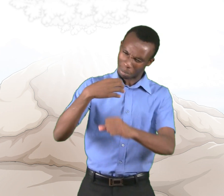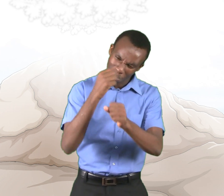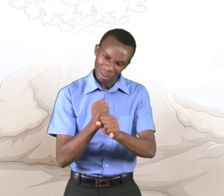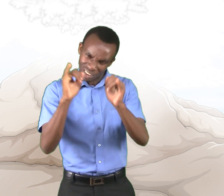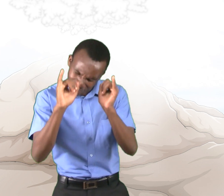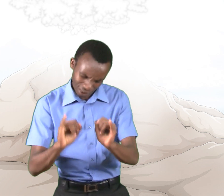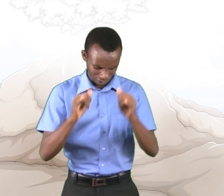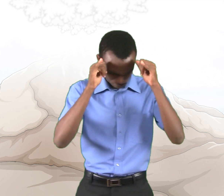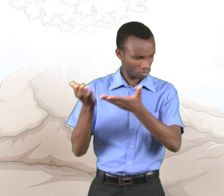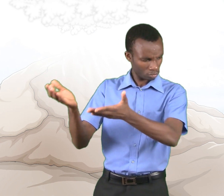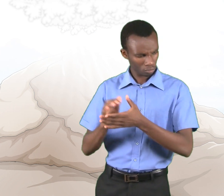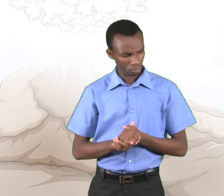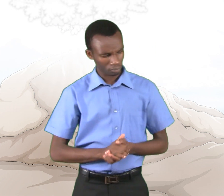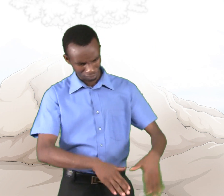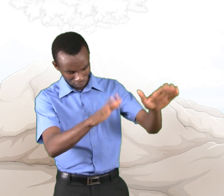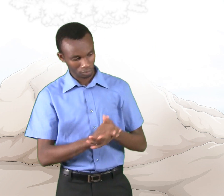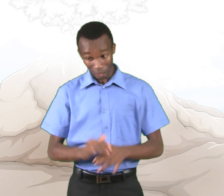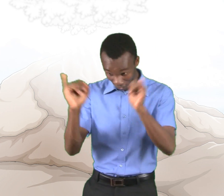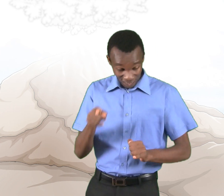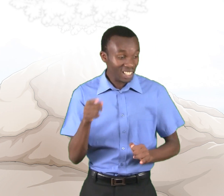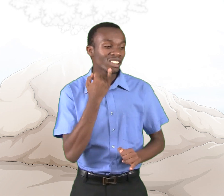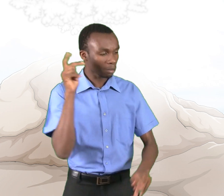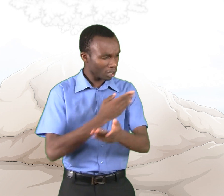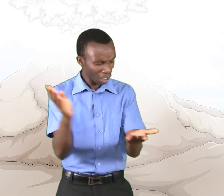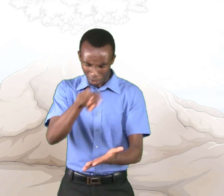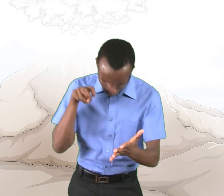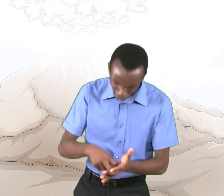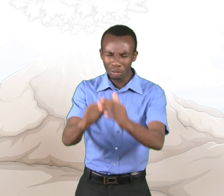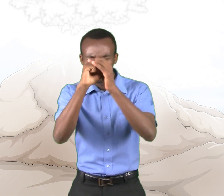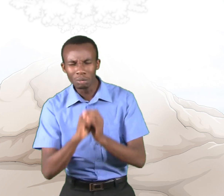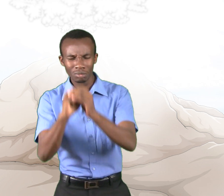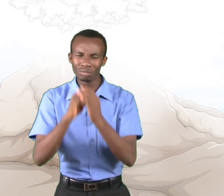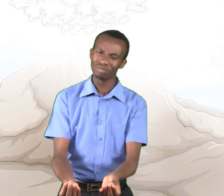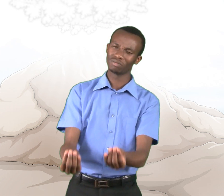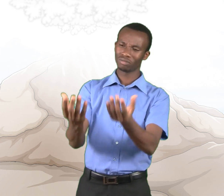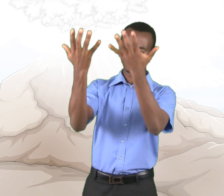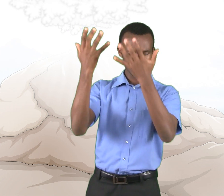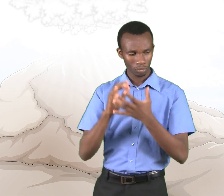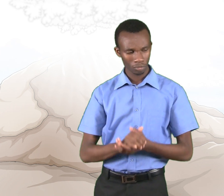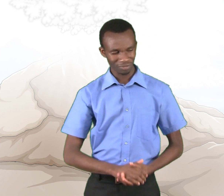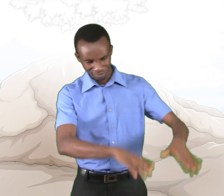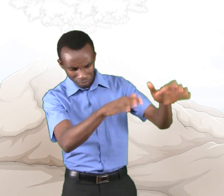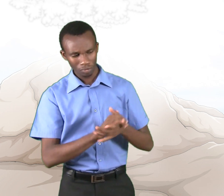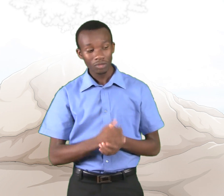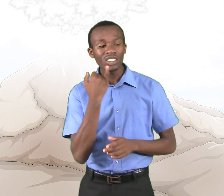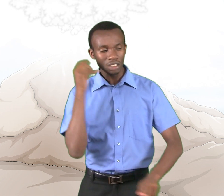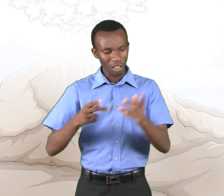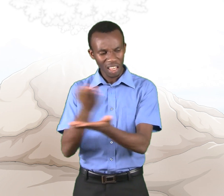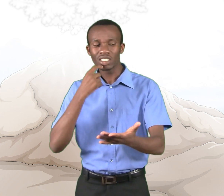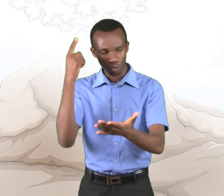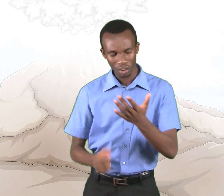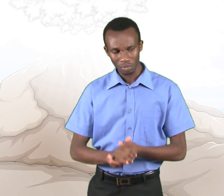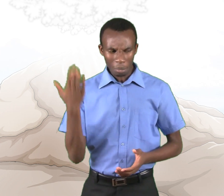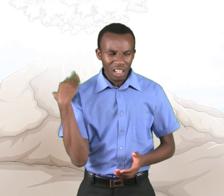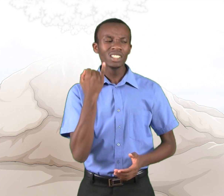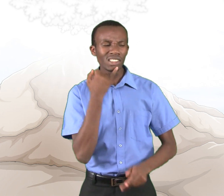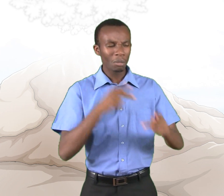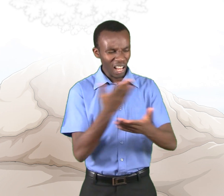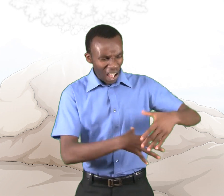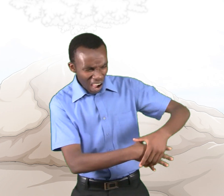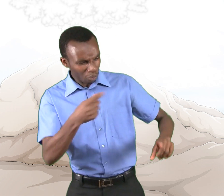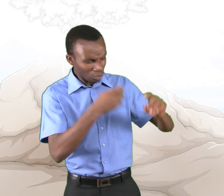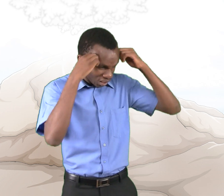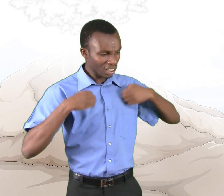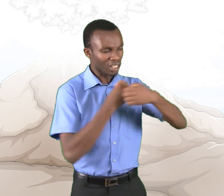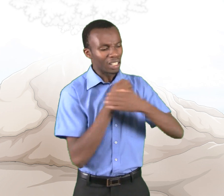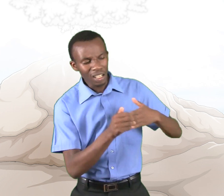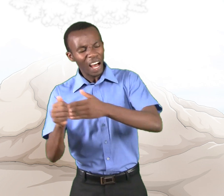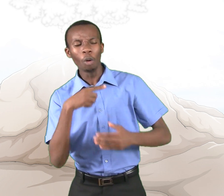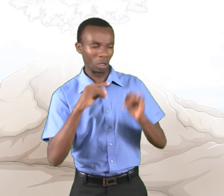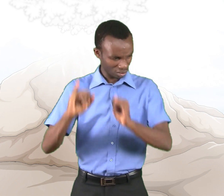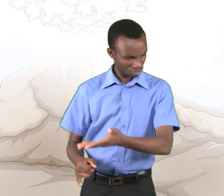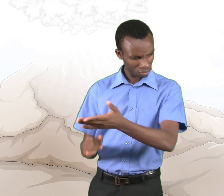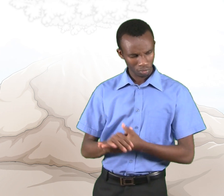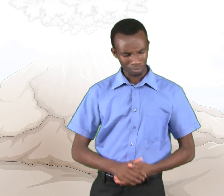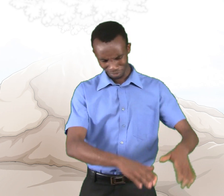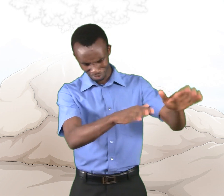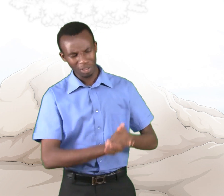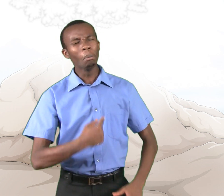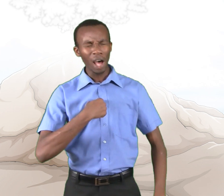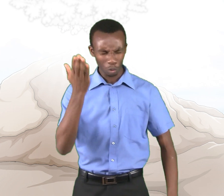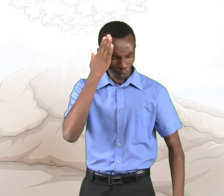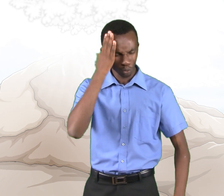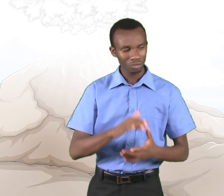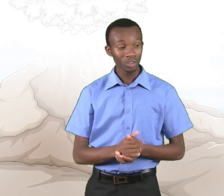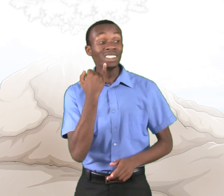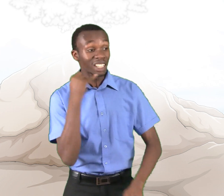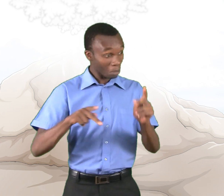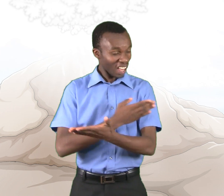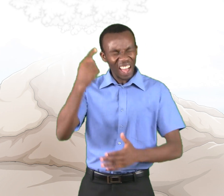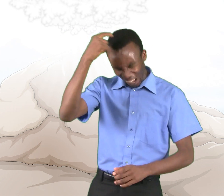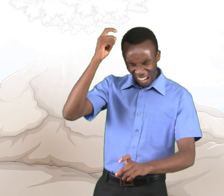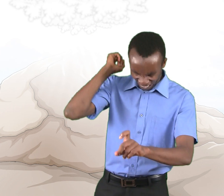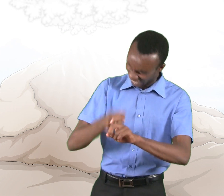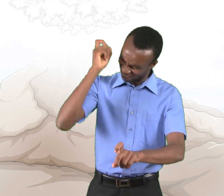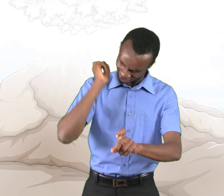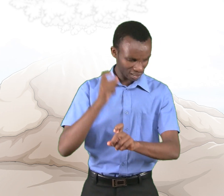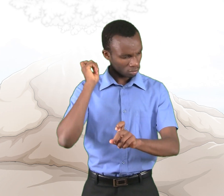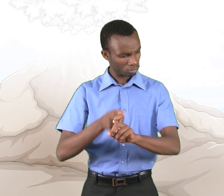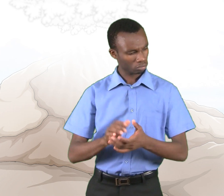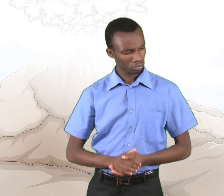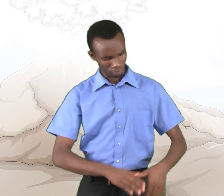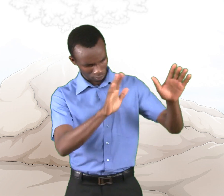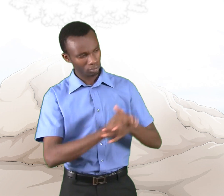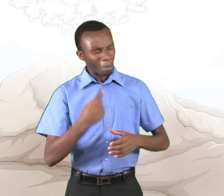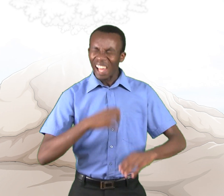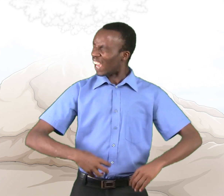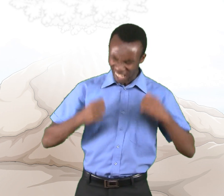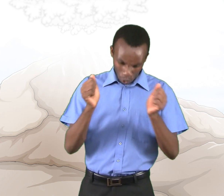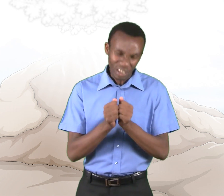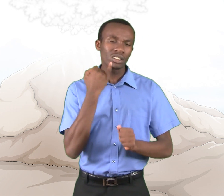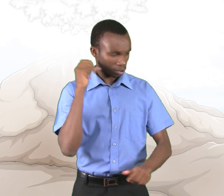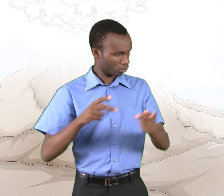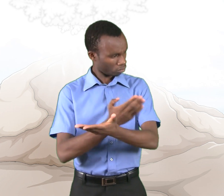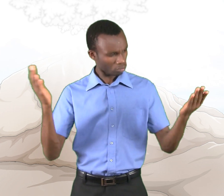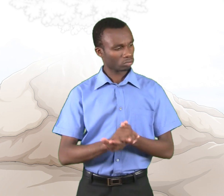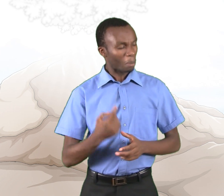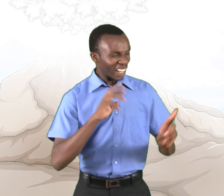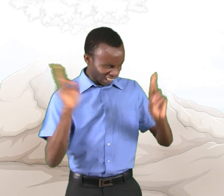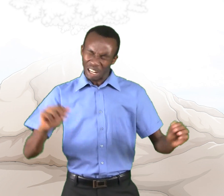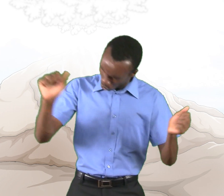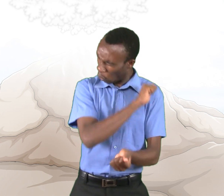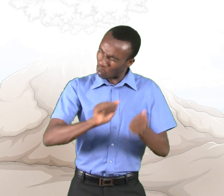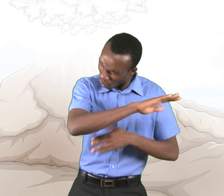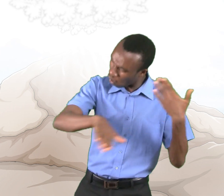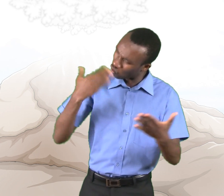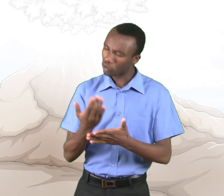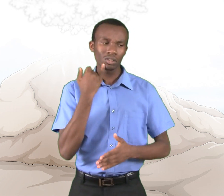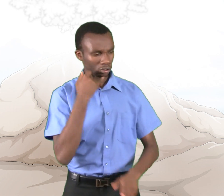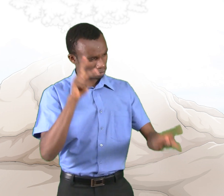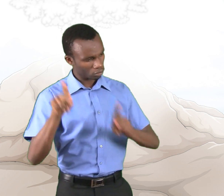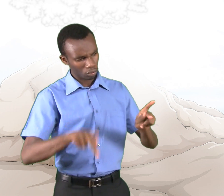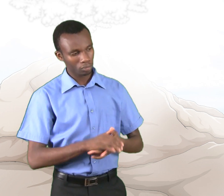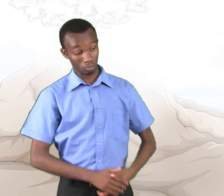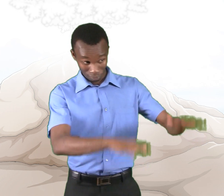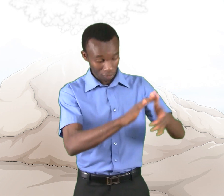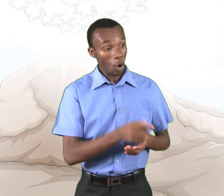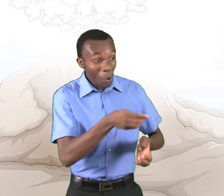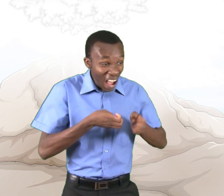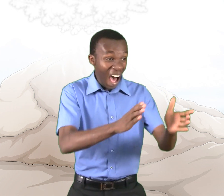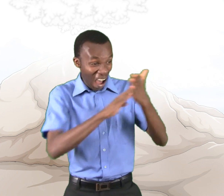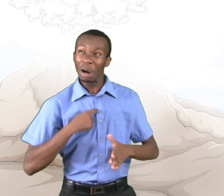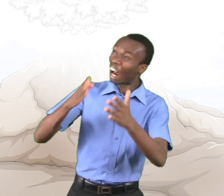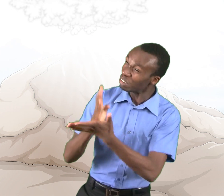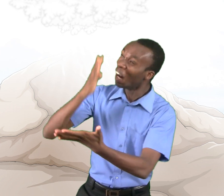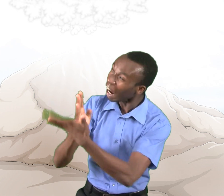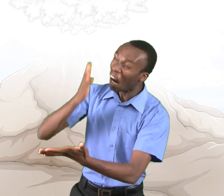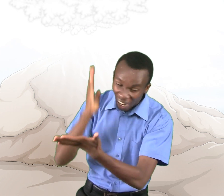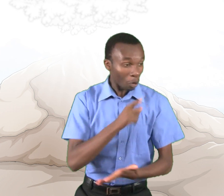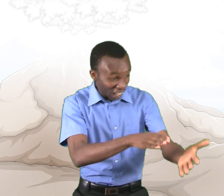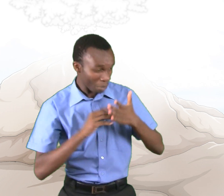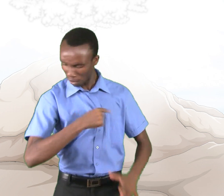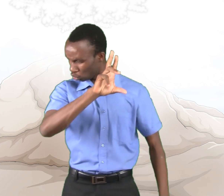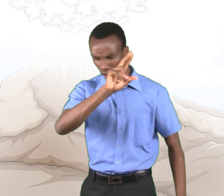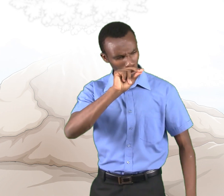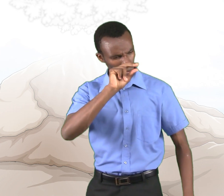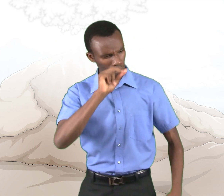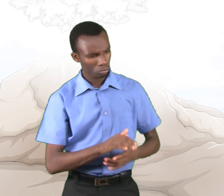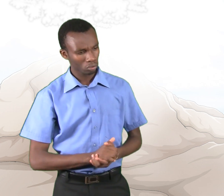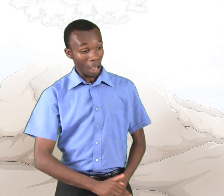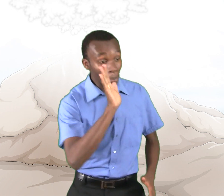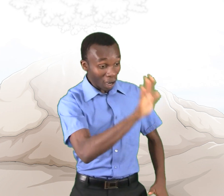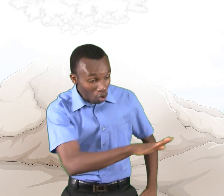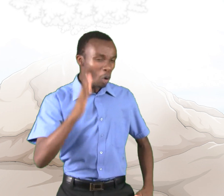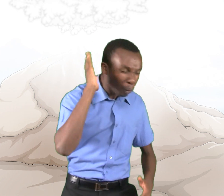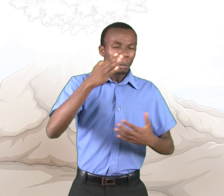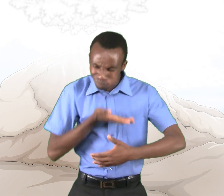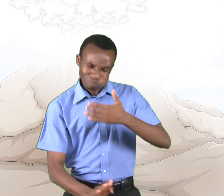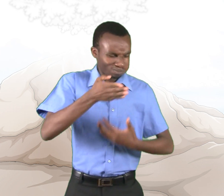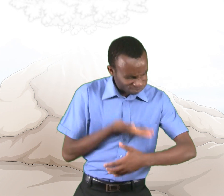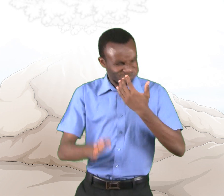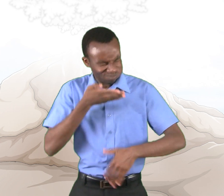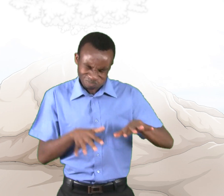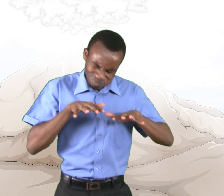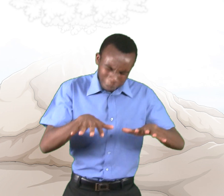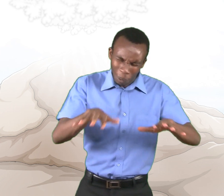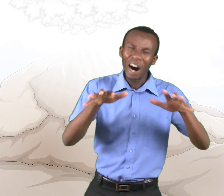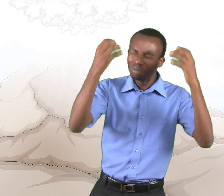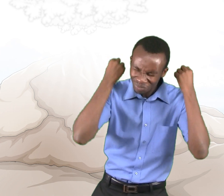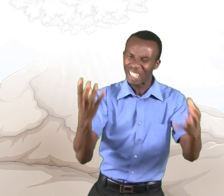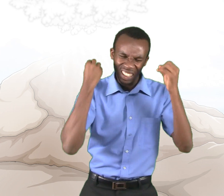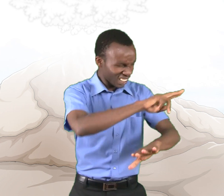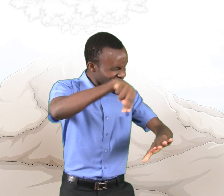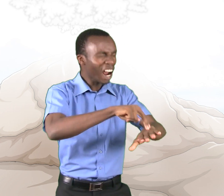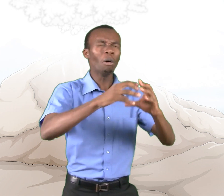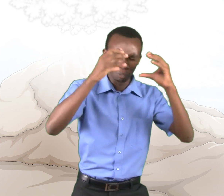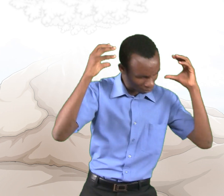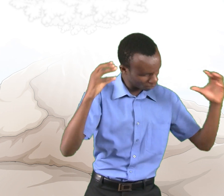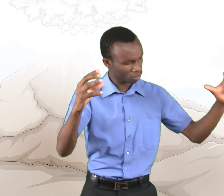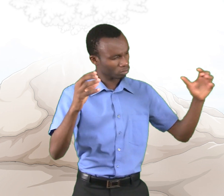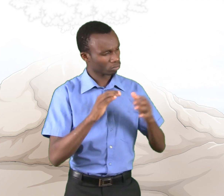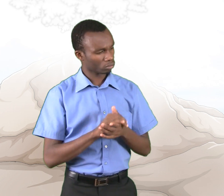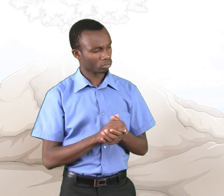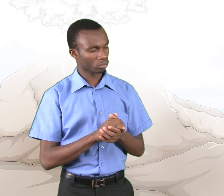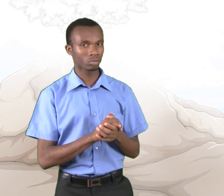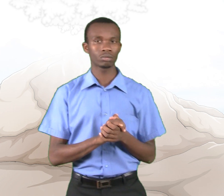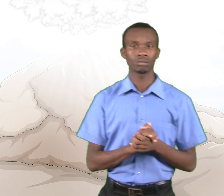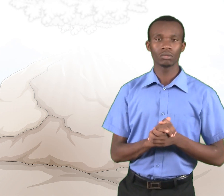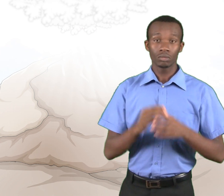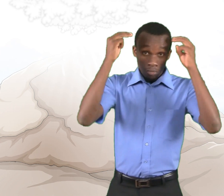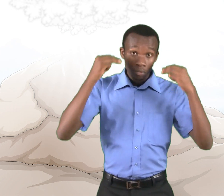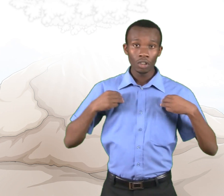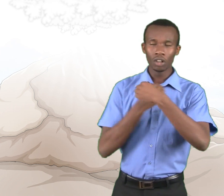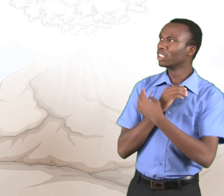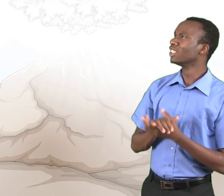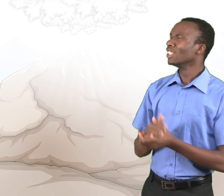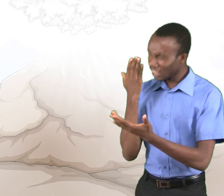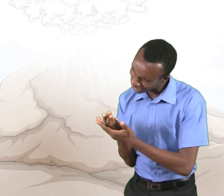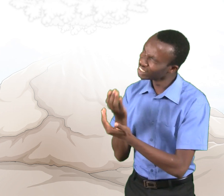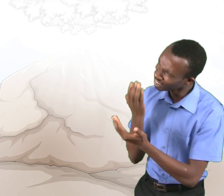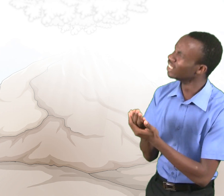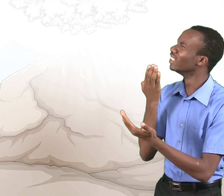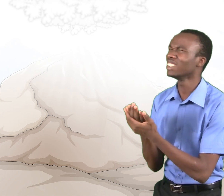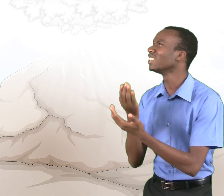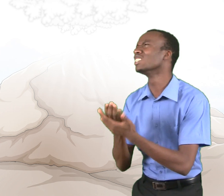They have sacrificed to it and said, ‘These, O Israel, are your gods, who brought you up out of the land of Egypt.’” The LORD also said to Moses, “I have seen this people, and they are indeed a stiff-necked people. Now leave Me alone, so that My anger may burn against them and consume them.